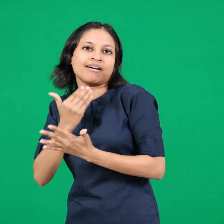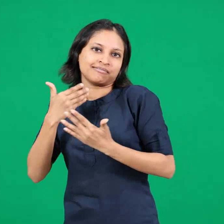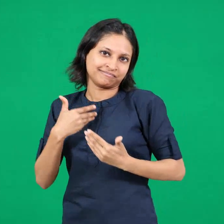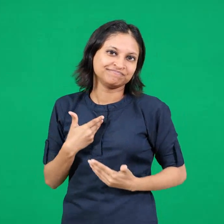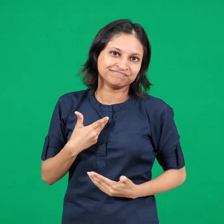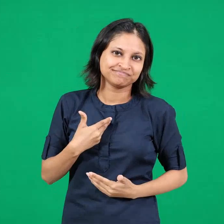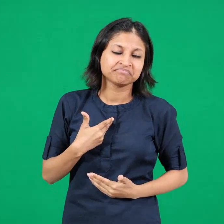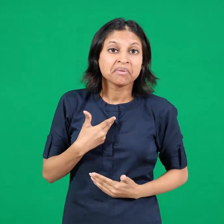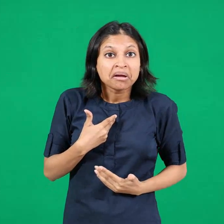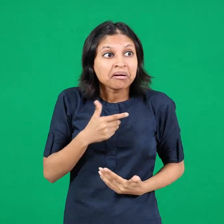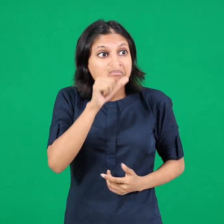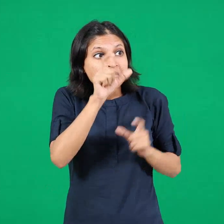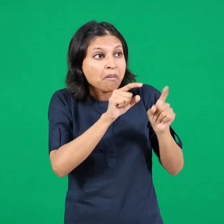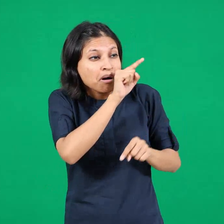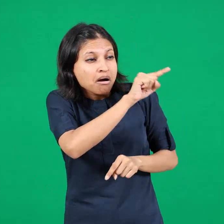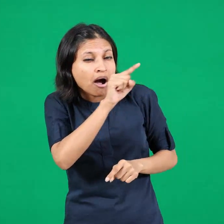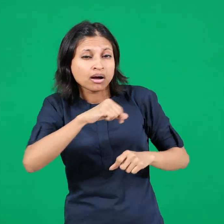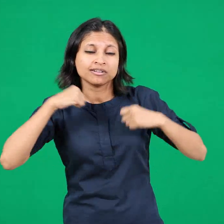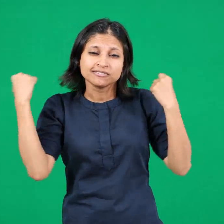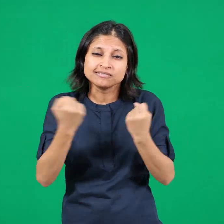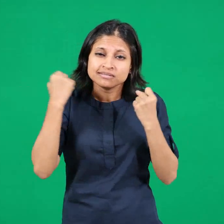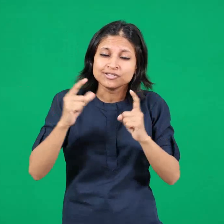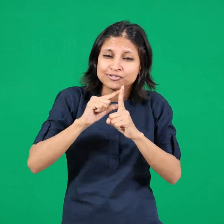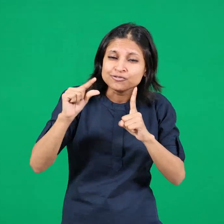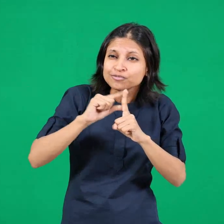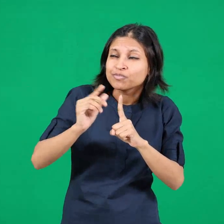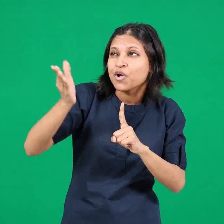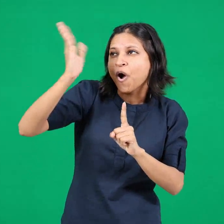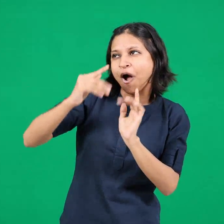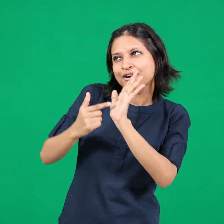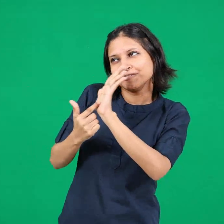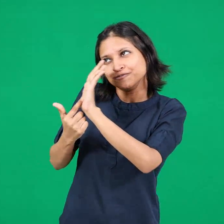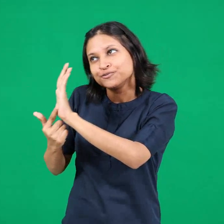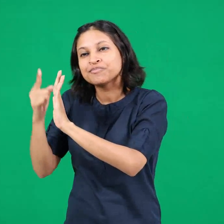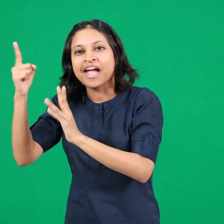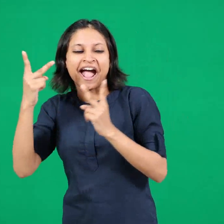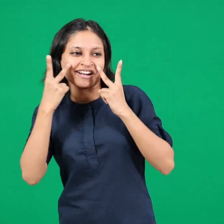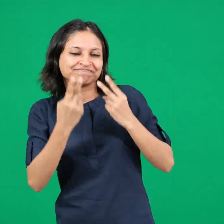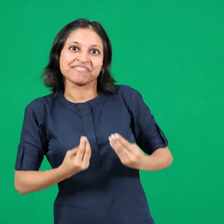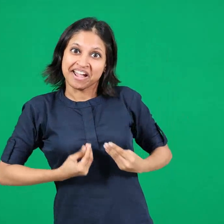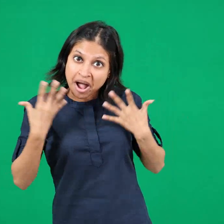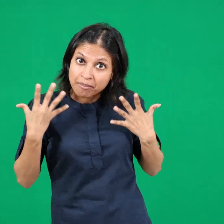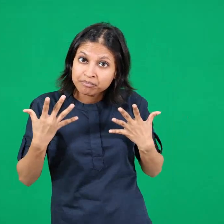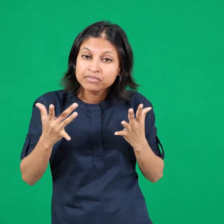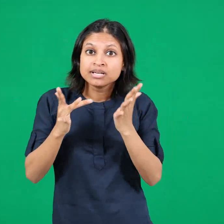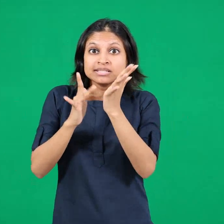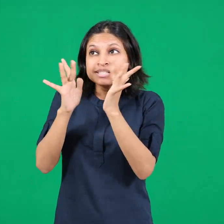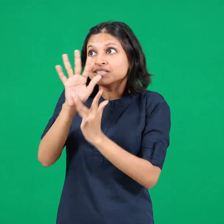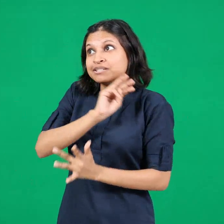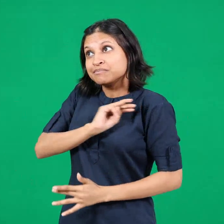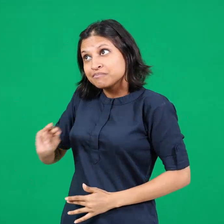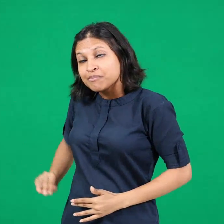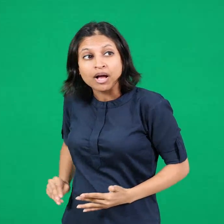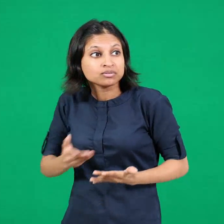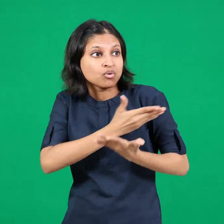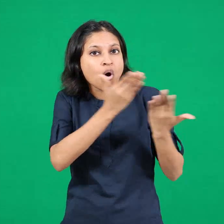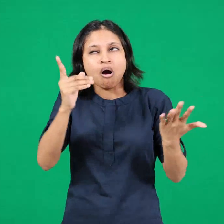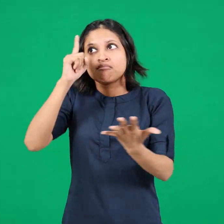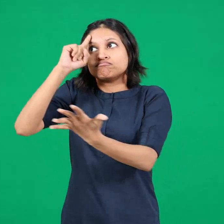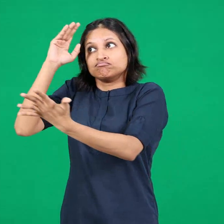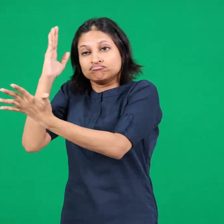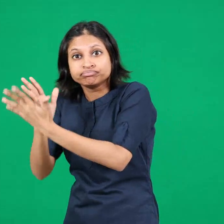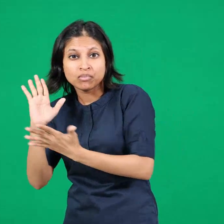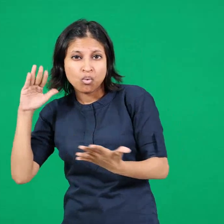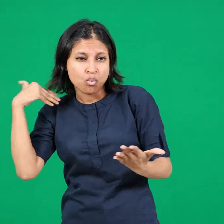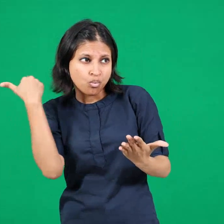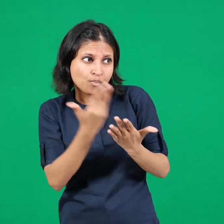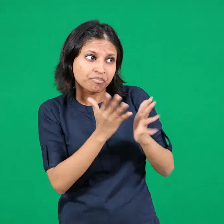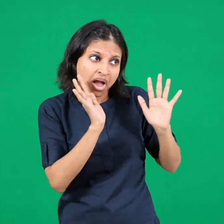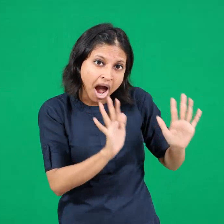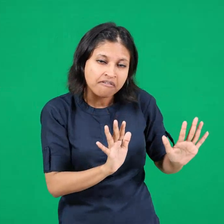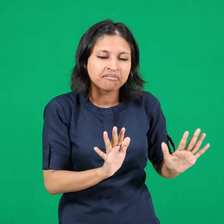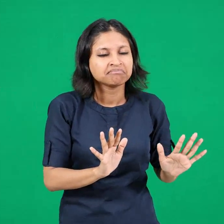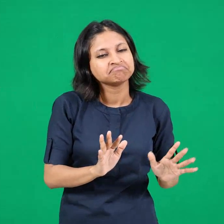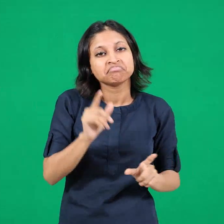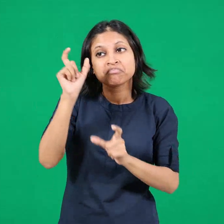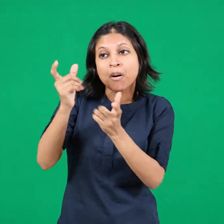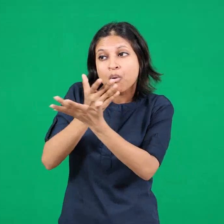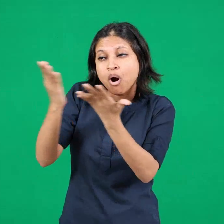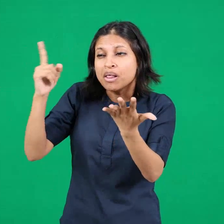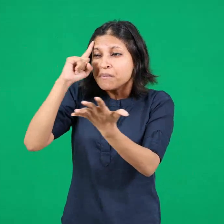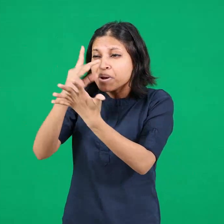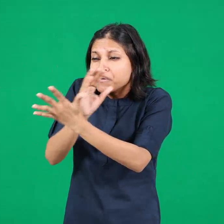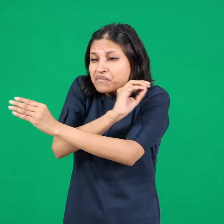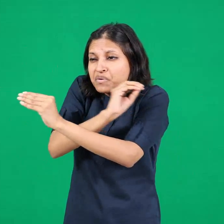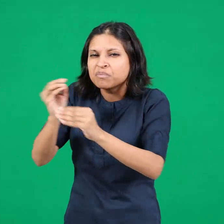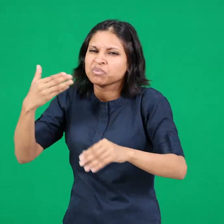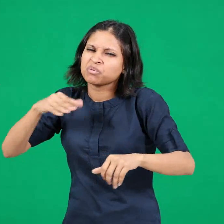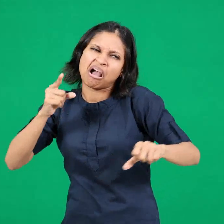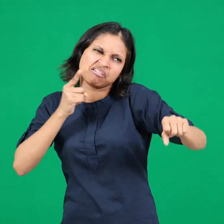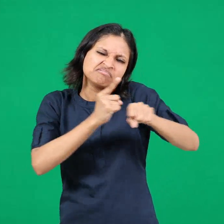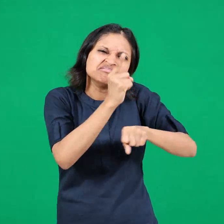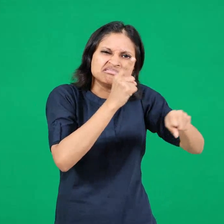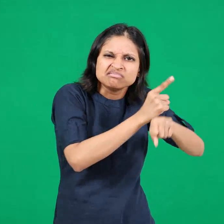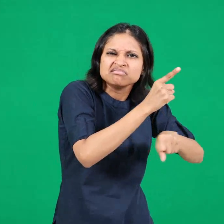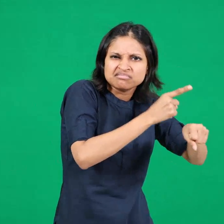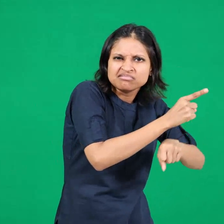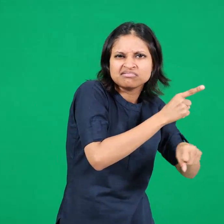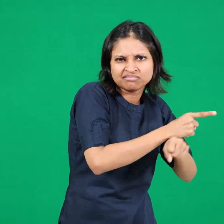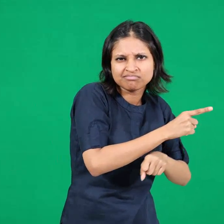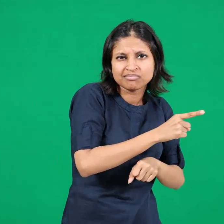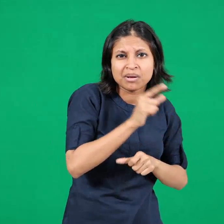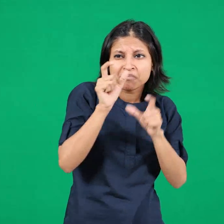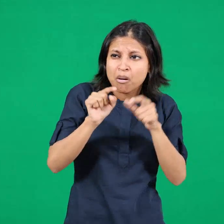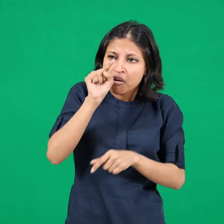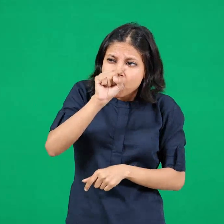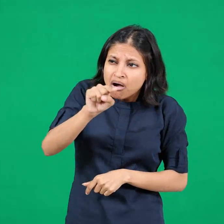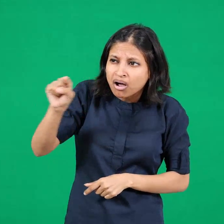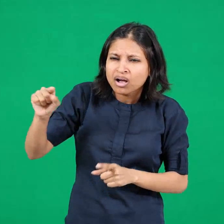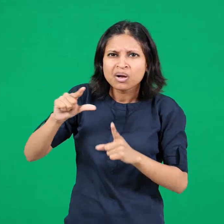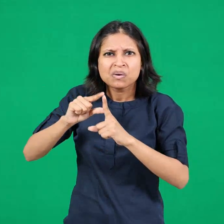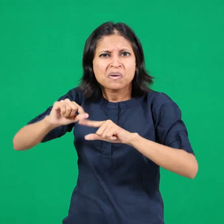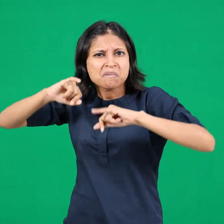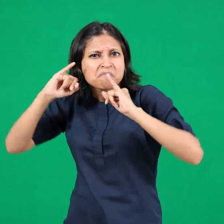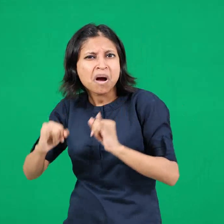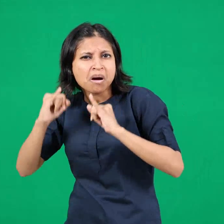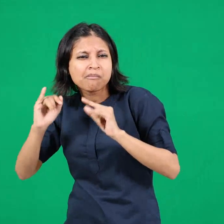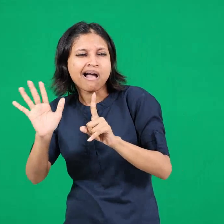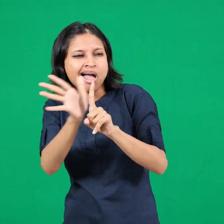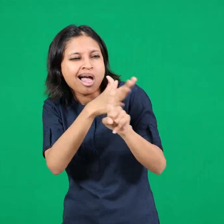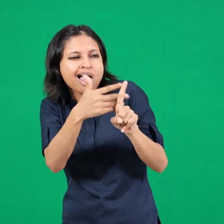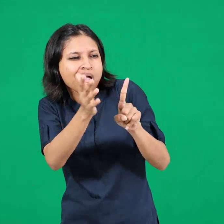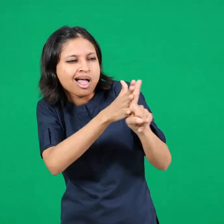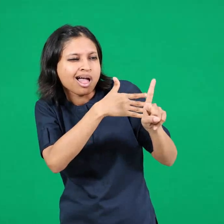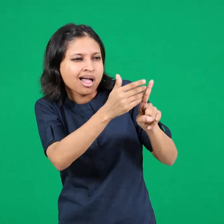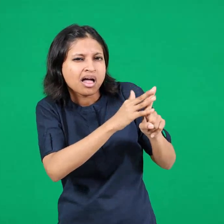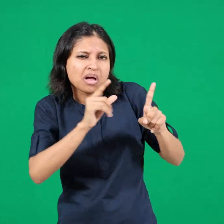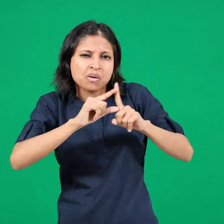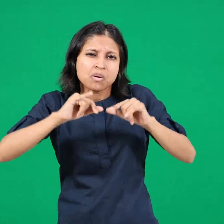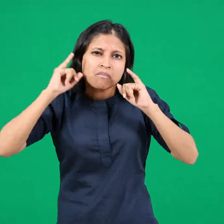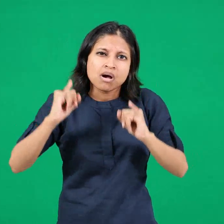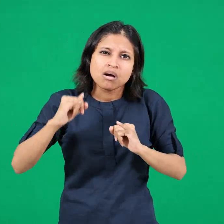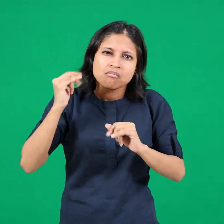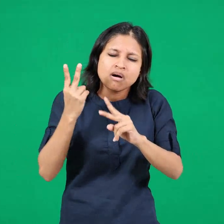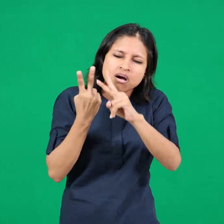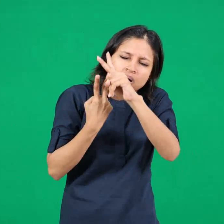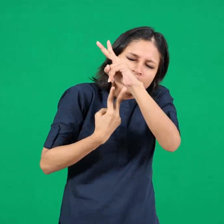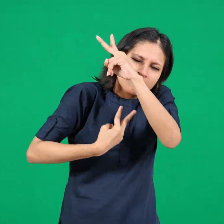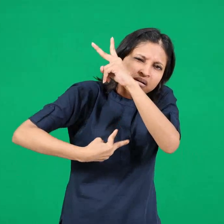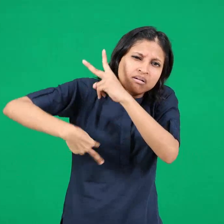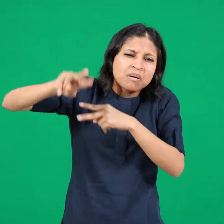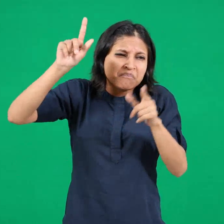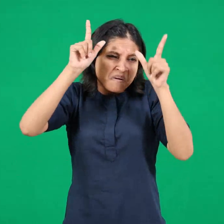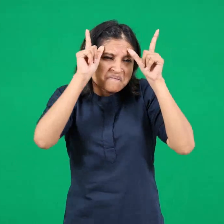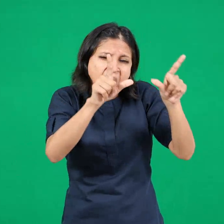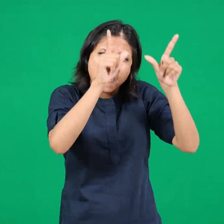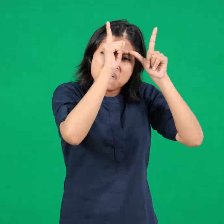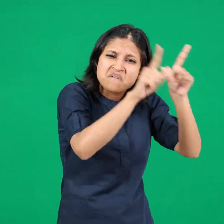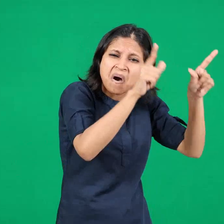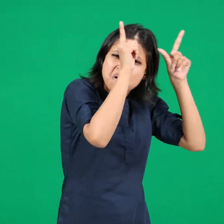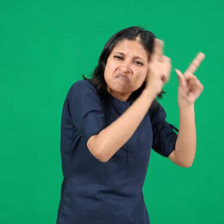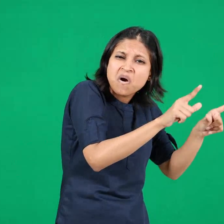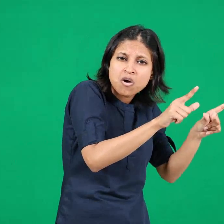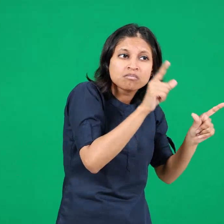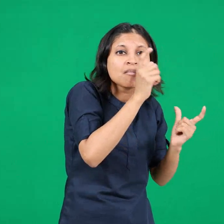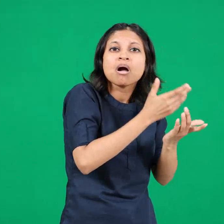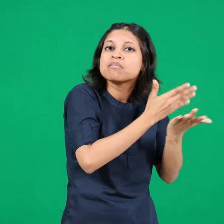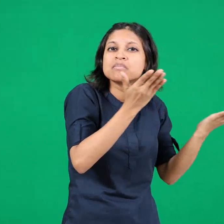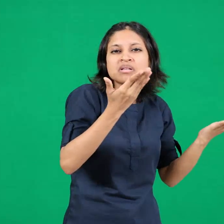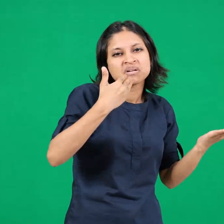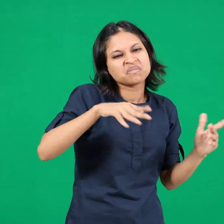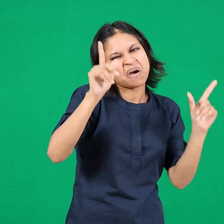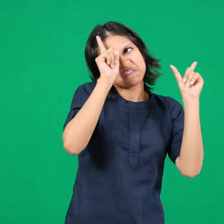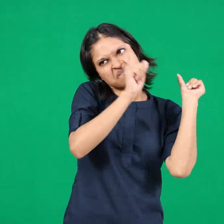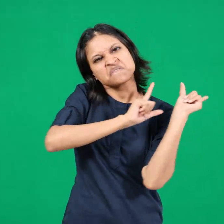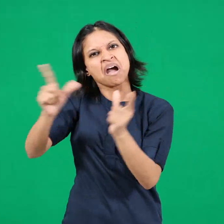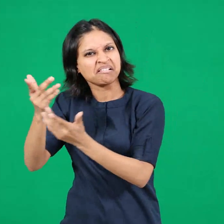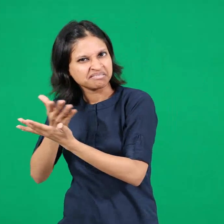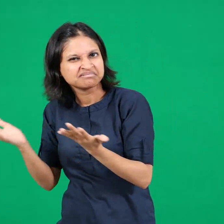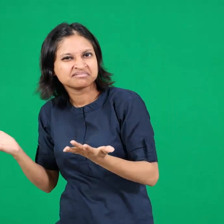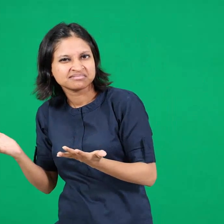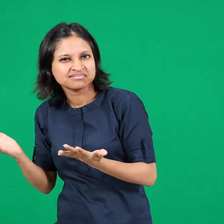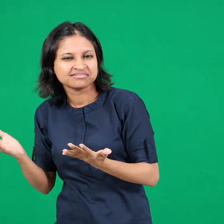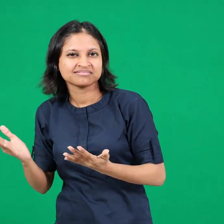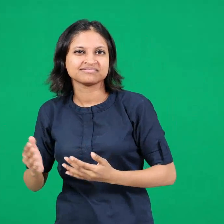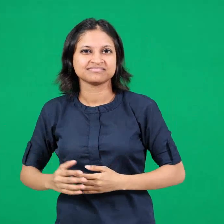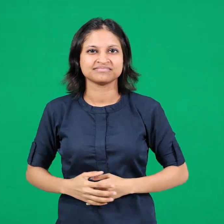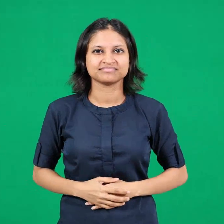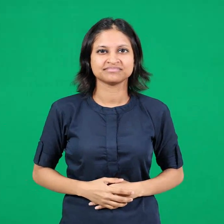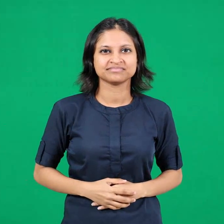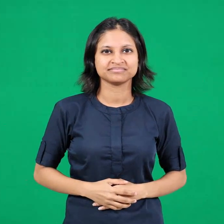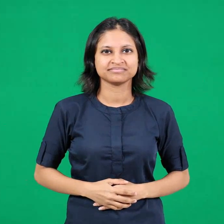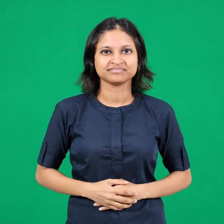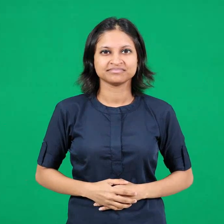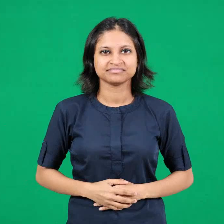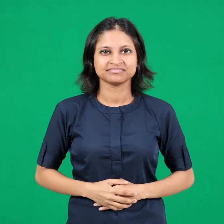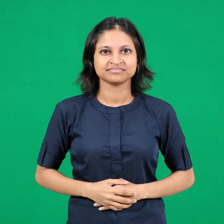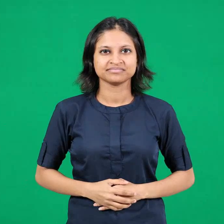Indeed, all who desire to live godly lives in Christ Jesus will be persecuted, while evil men and imposters go from bad to worse, deceiving and being deceived.